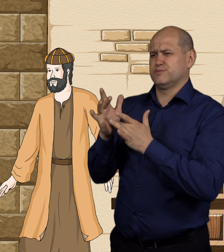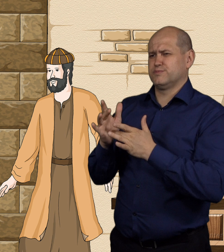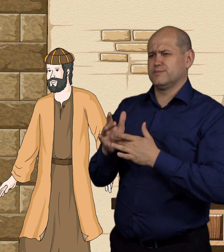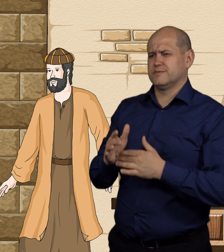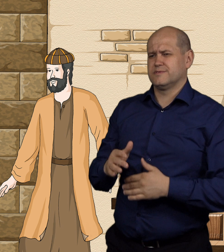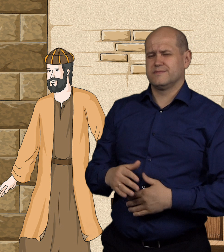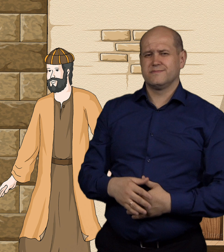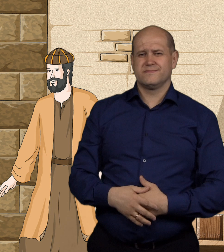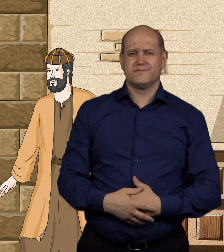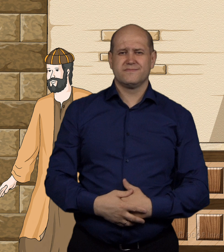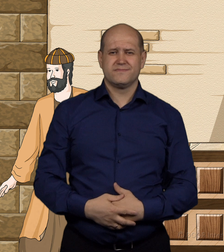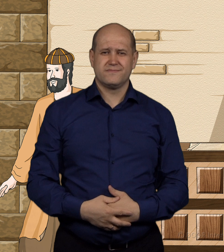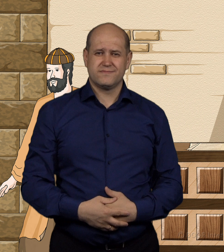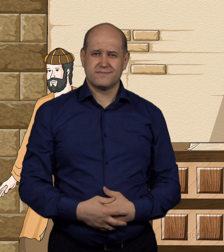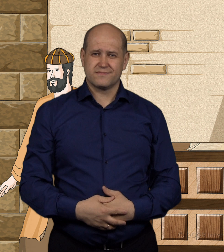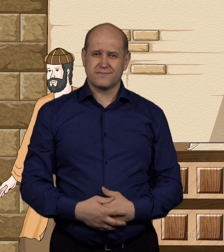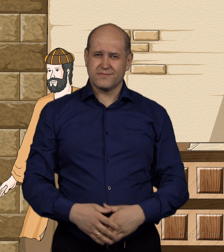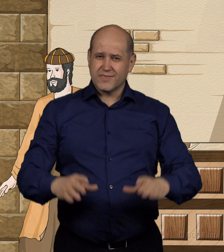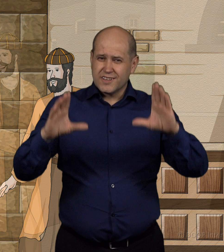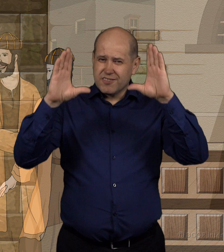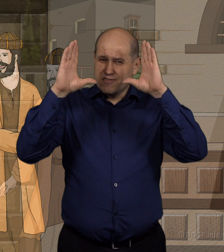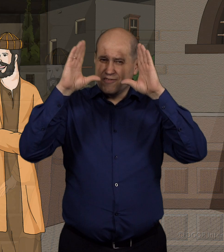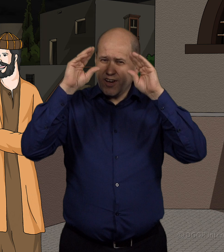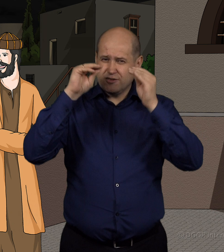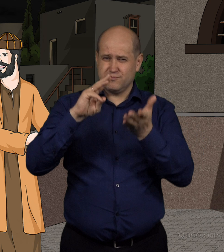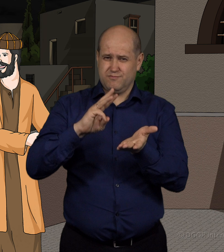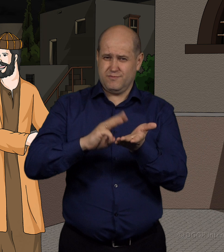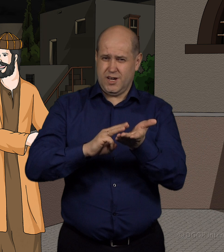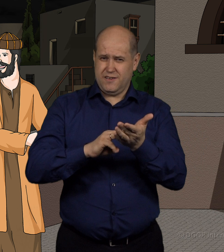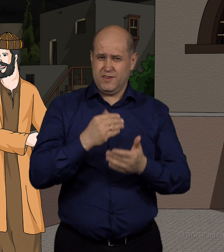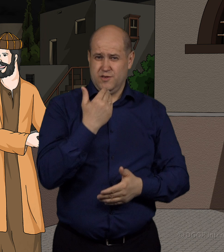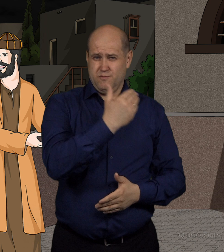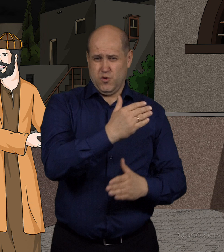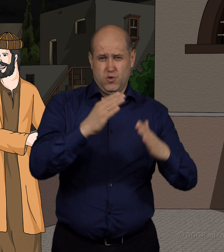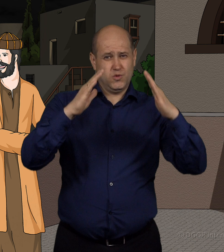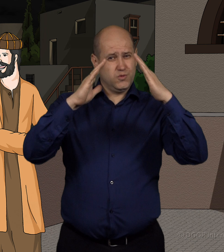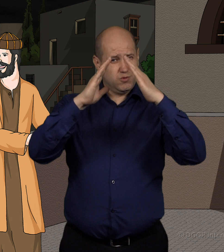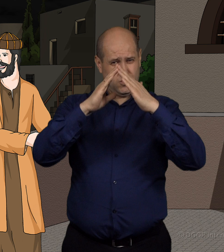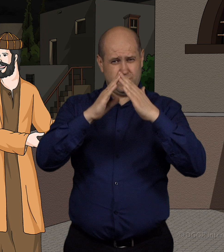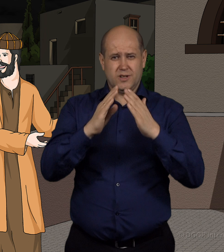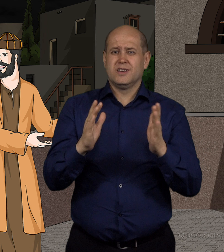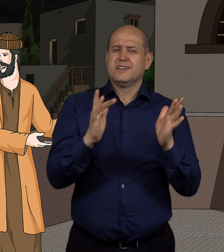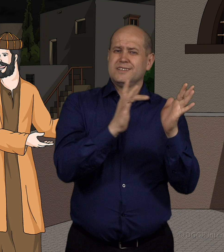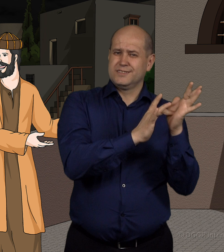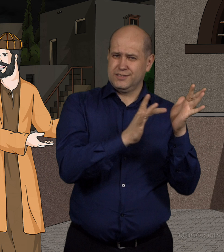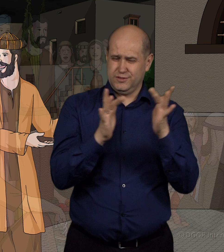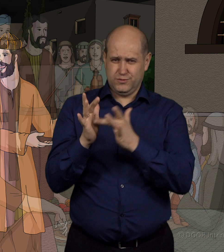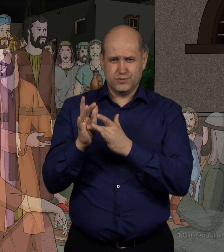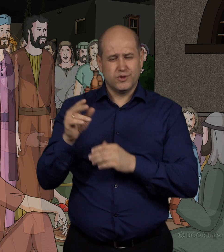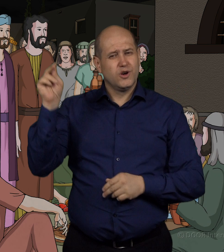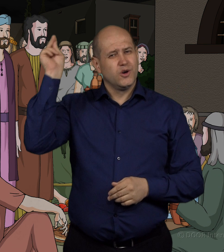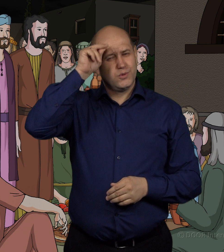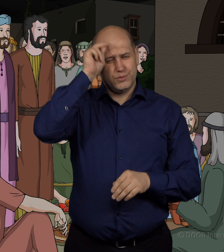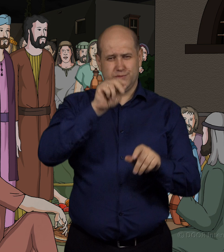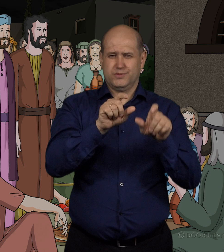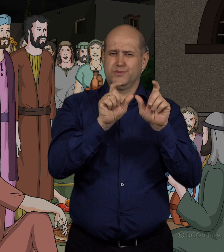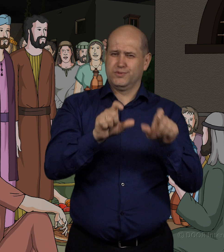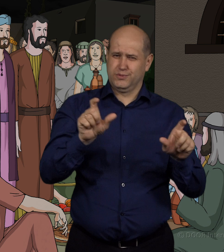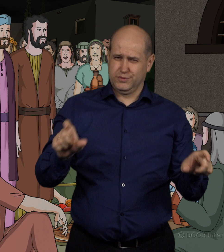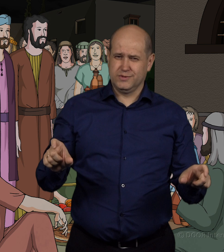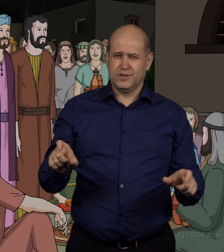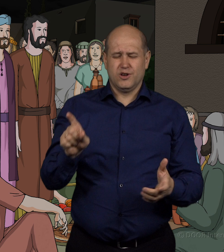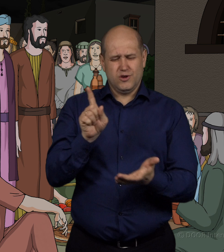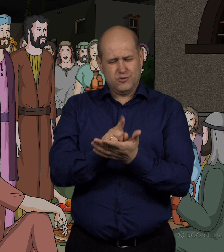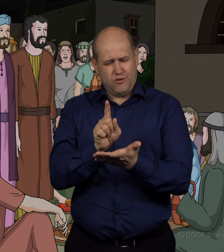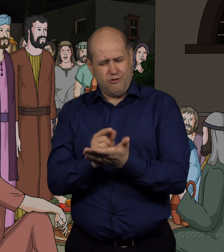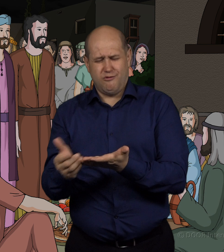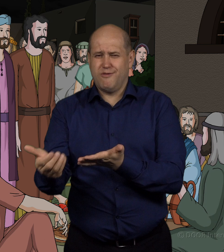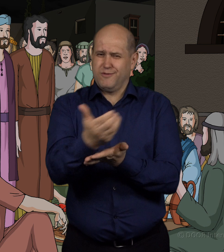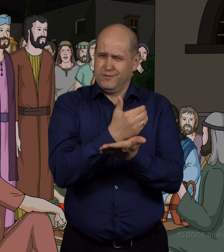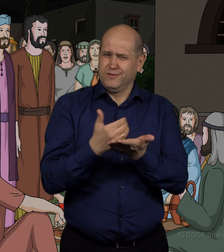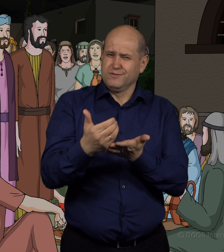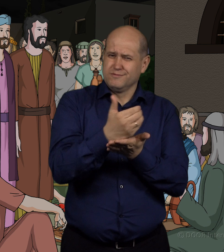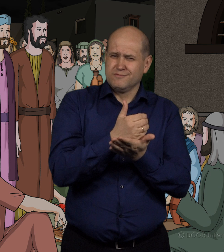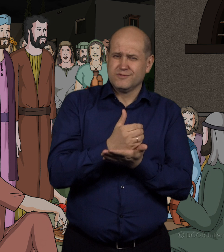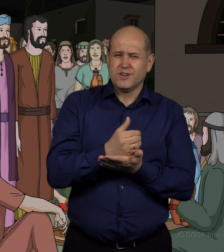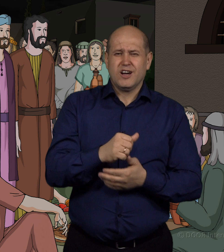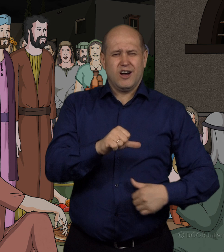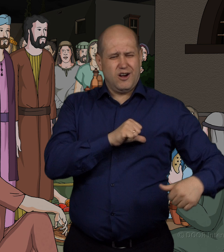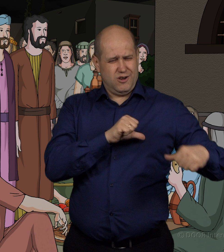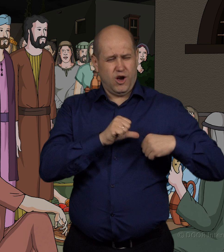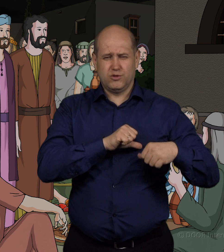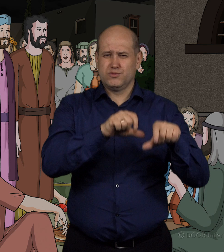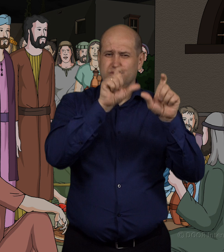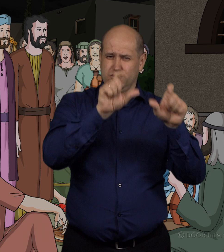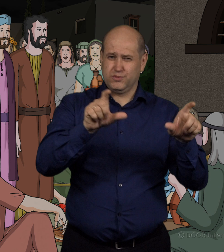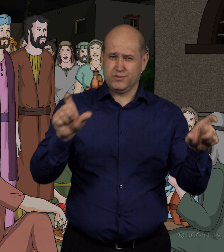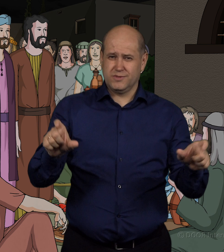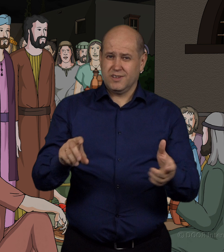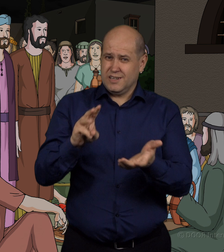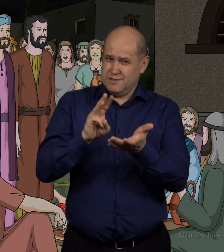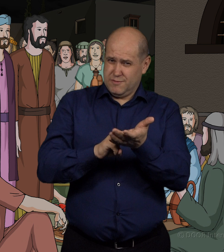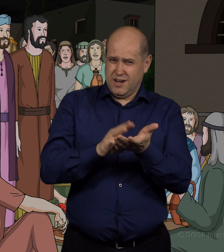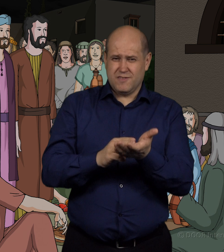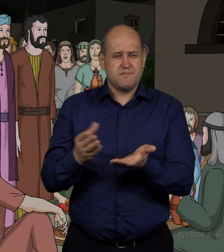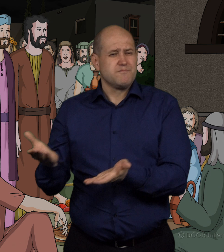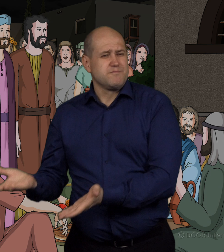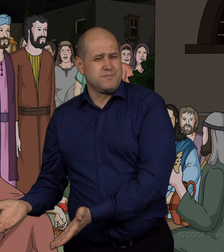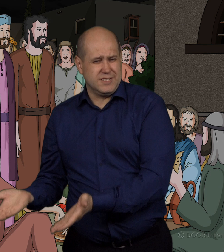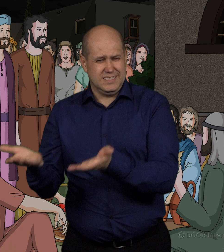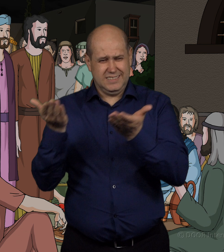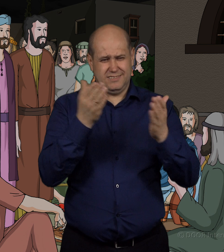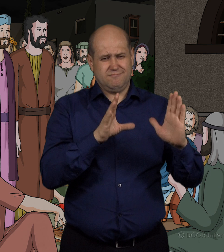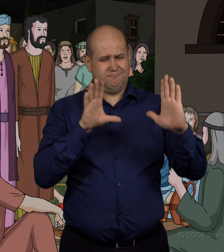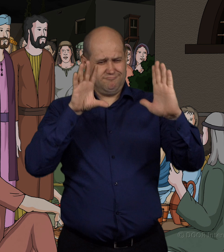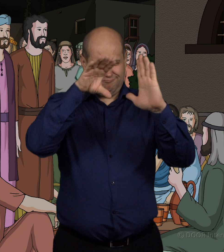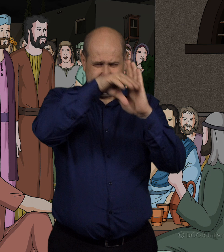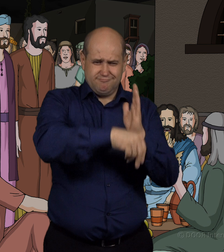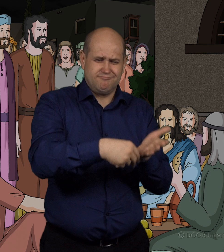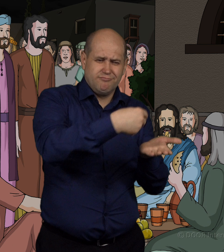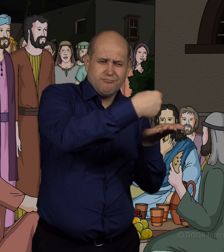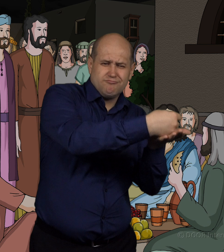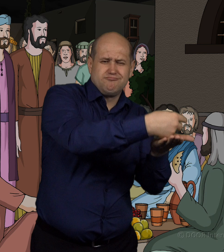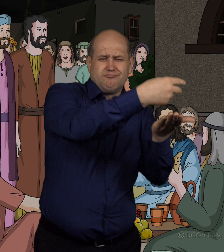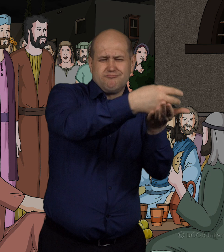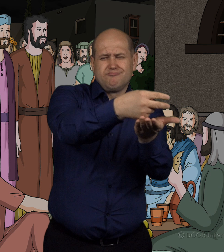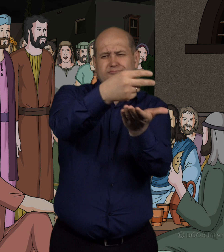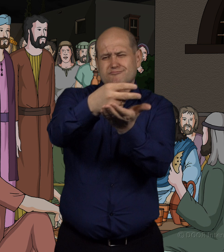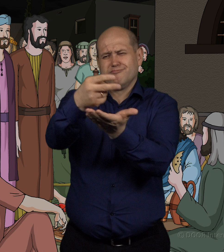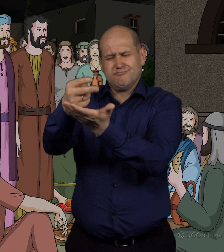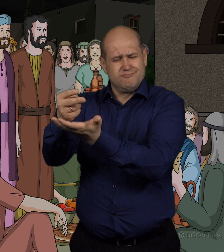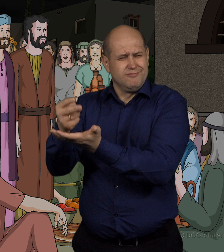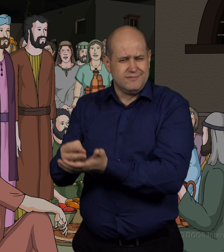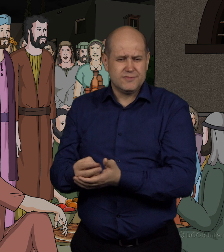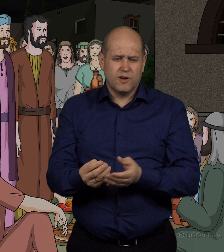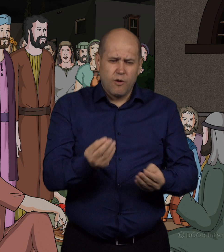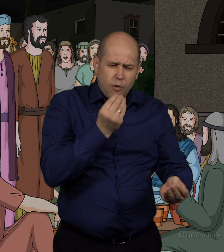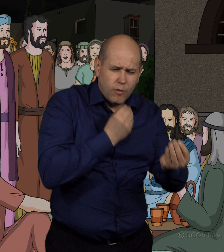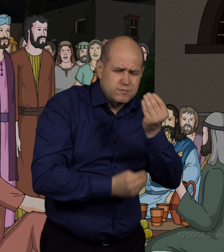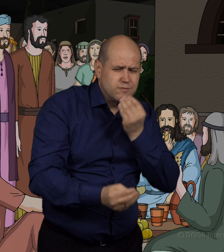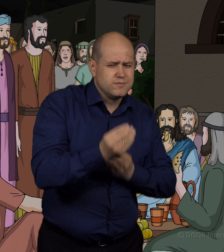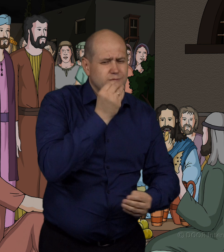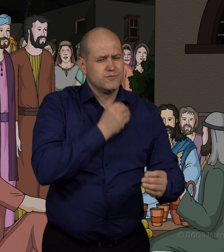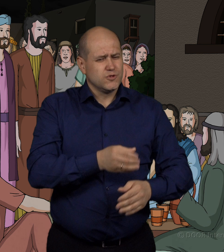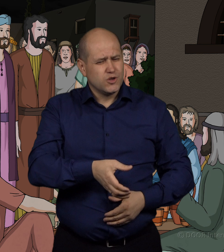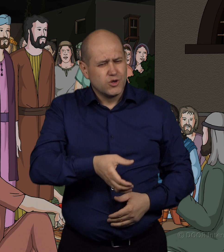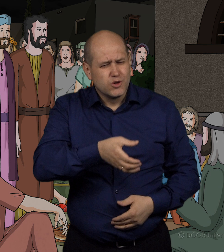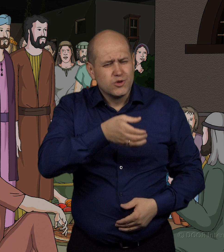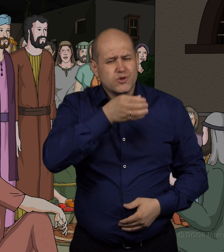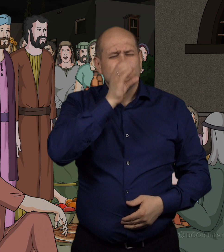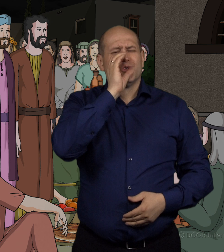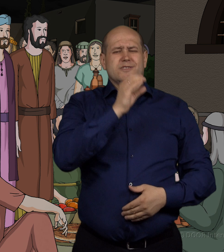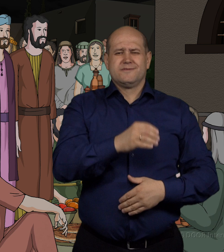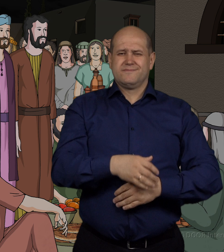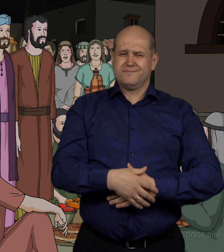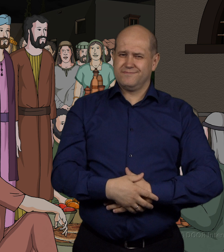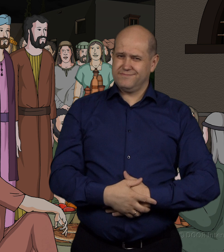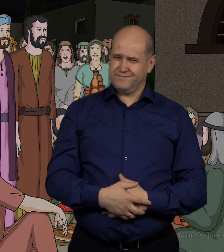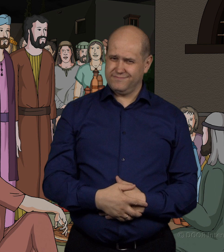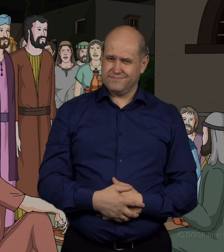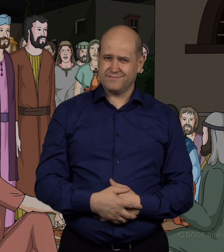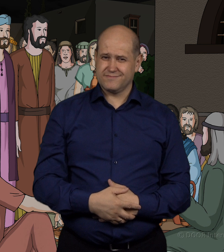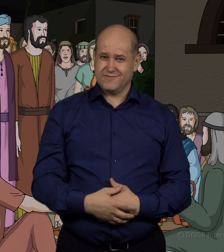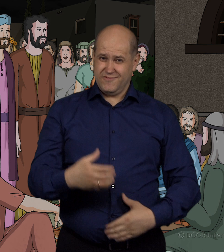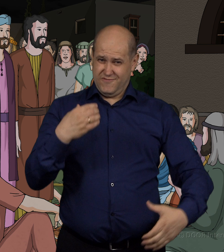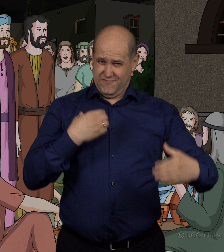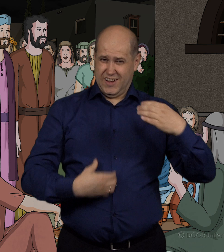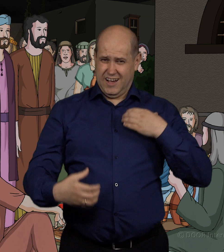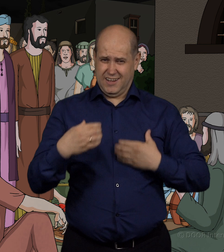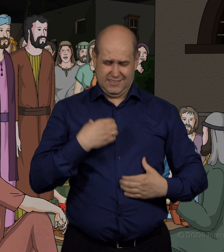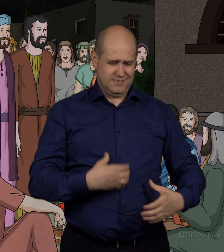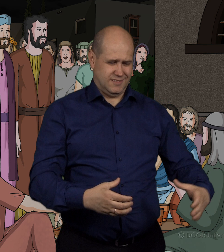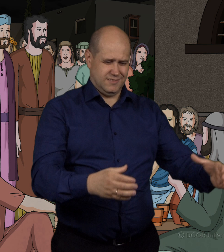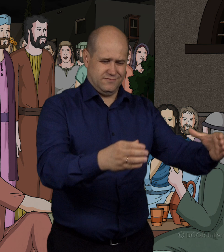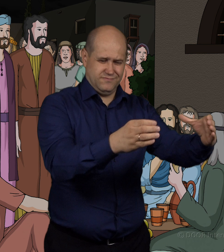While Jesus was dining at Levi’s house, many tax collectors and sinners were eating with Him and His disciples—for there were many who followed Him.